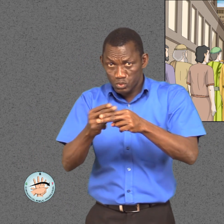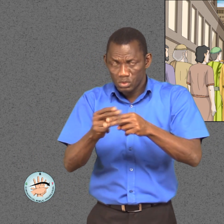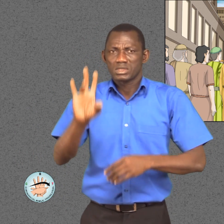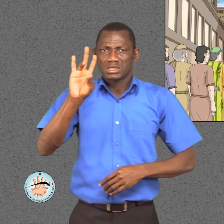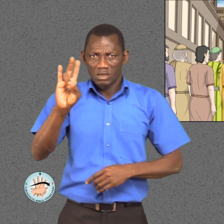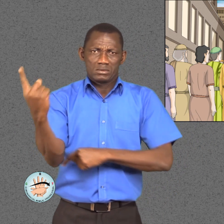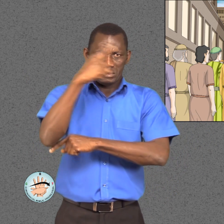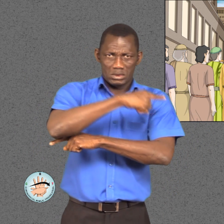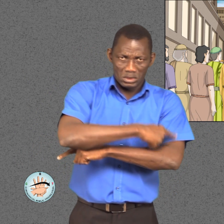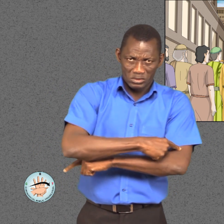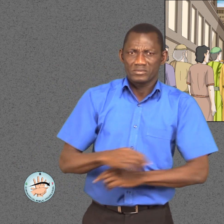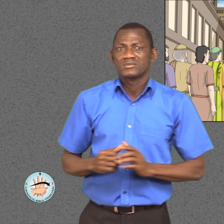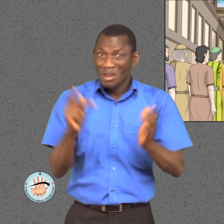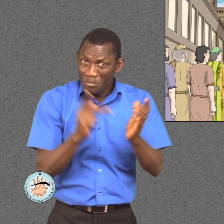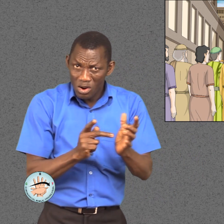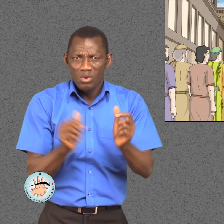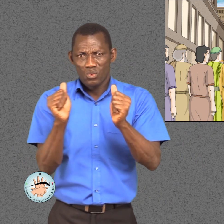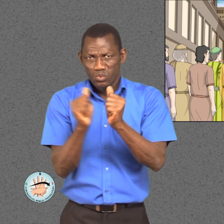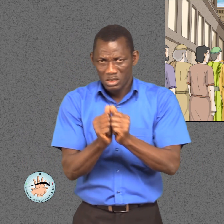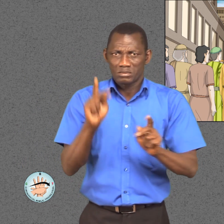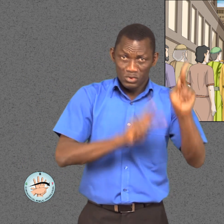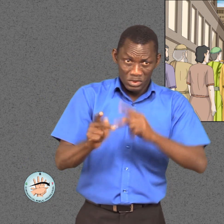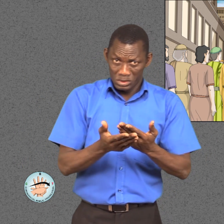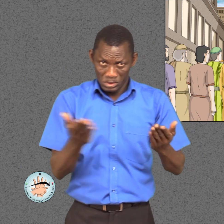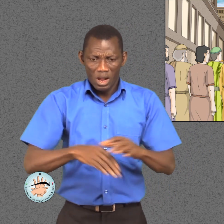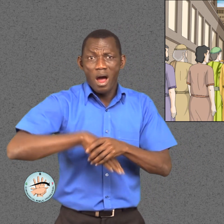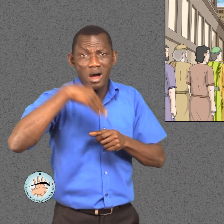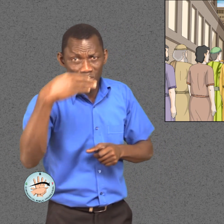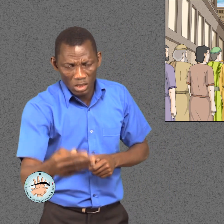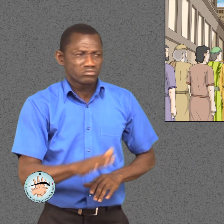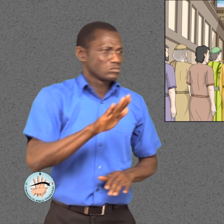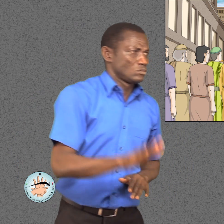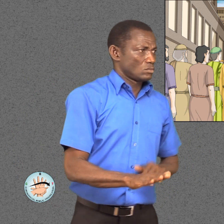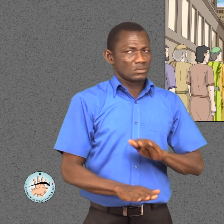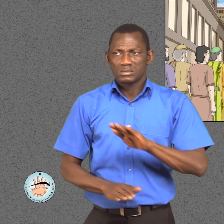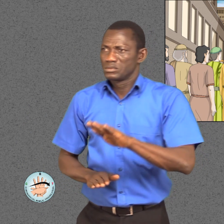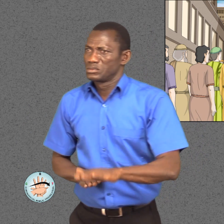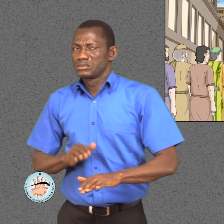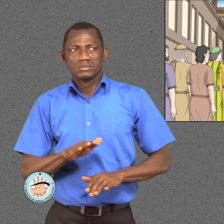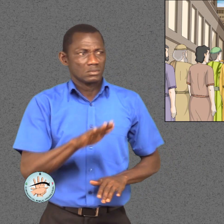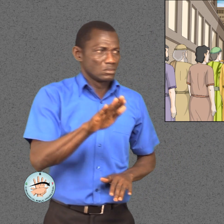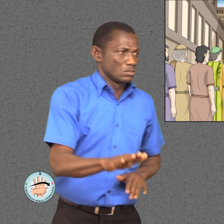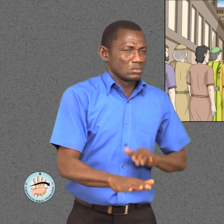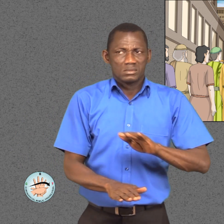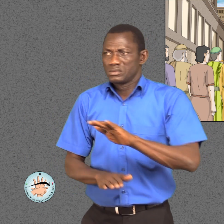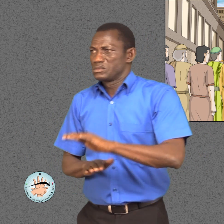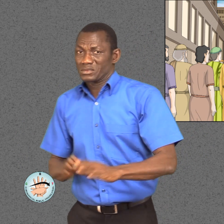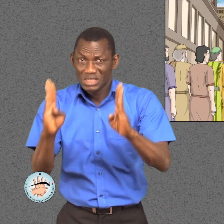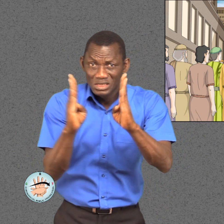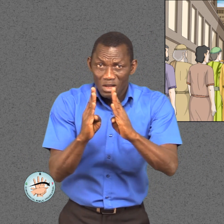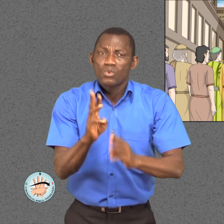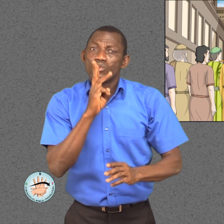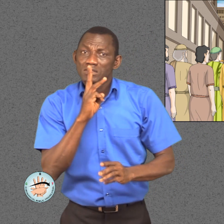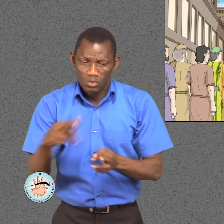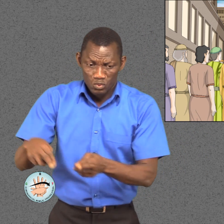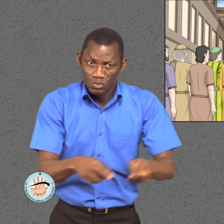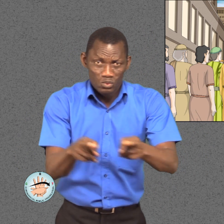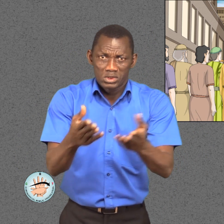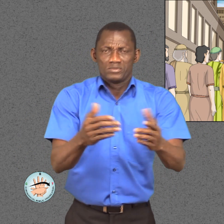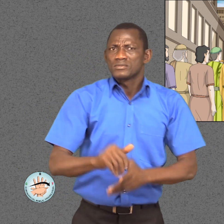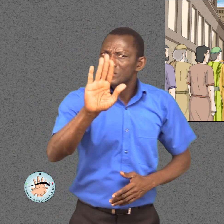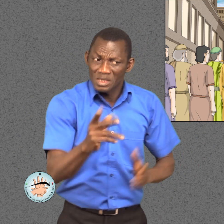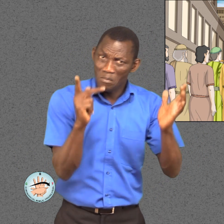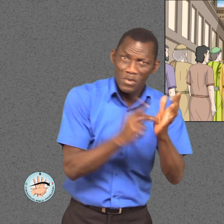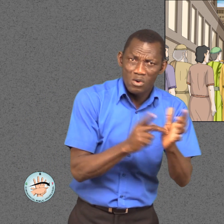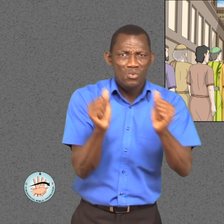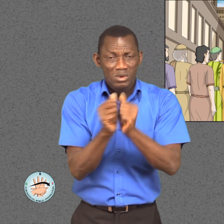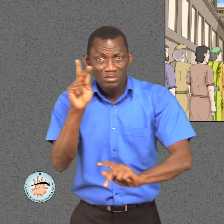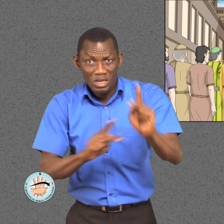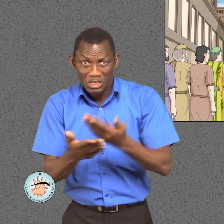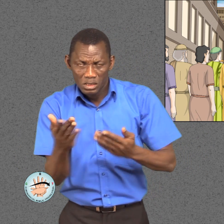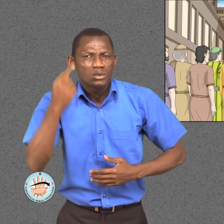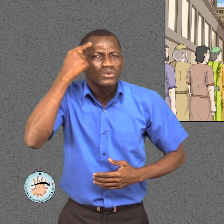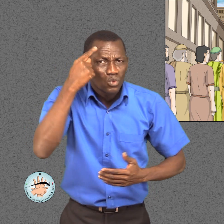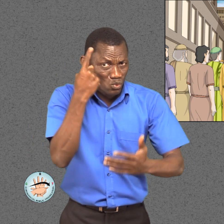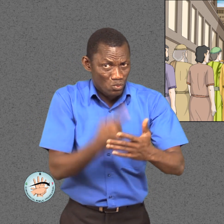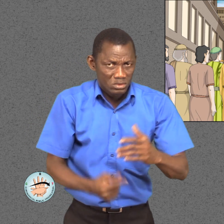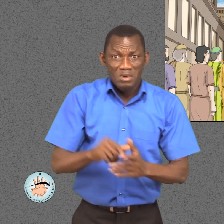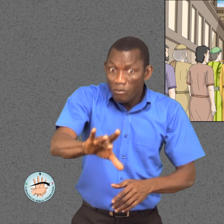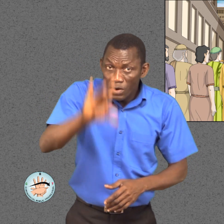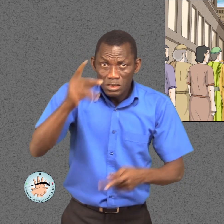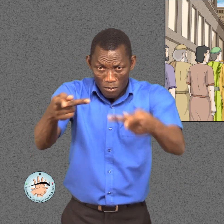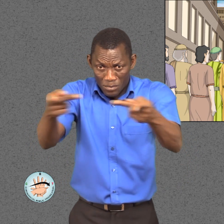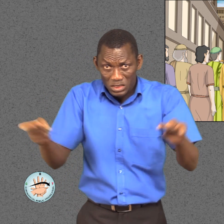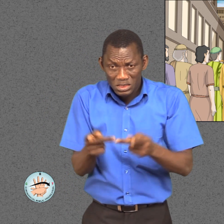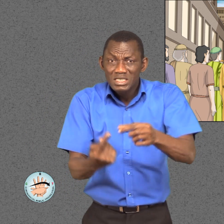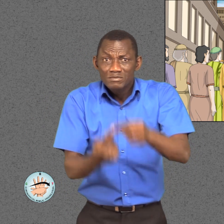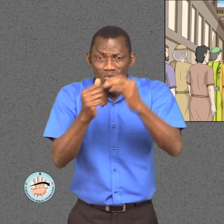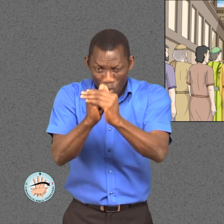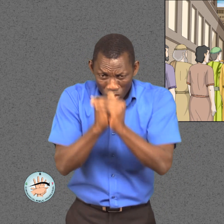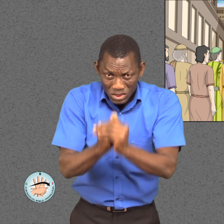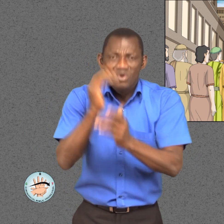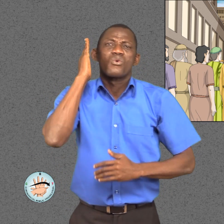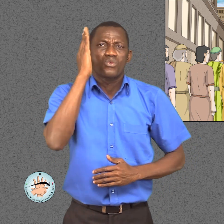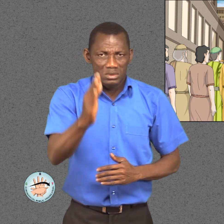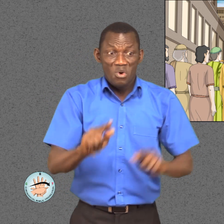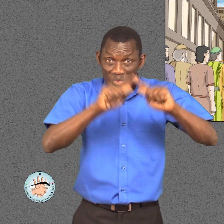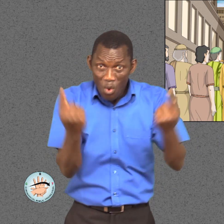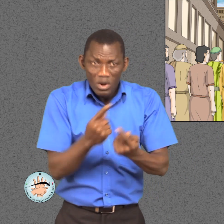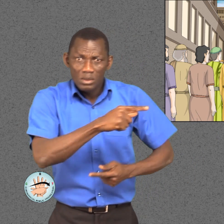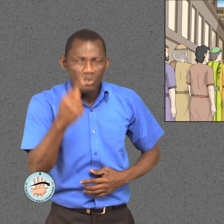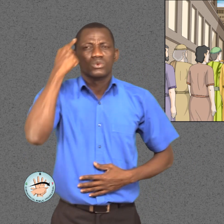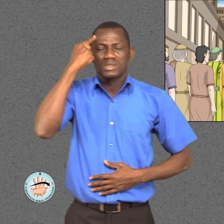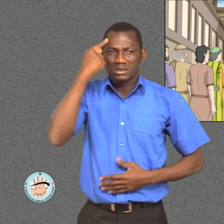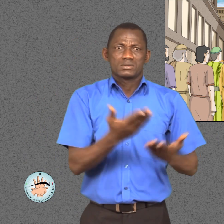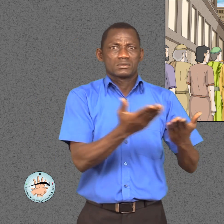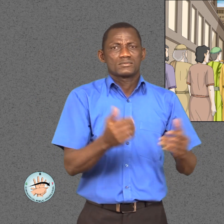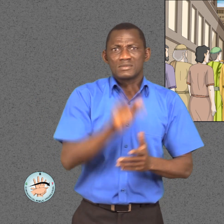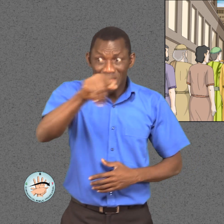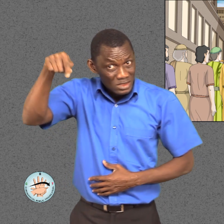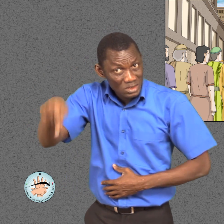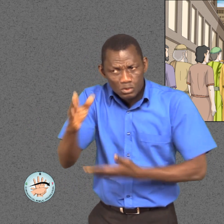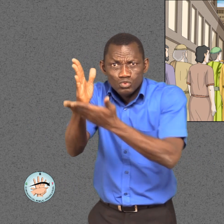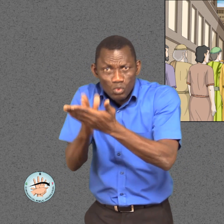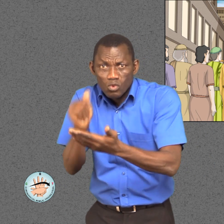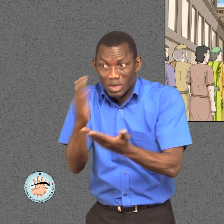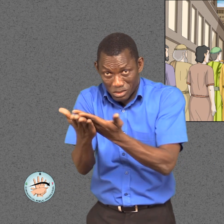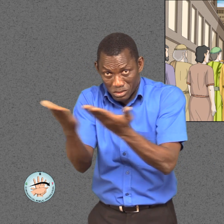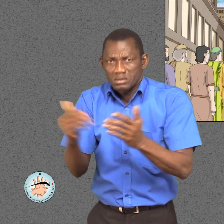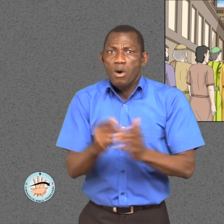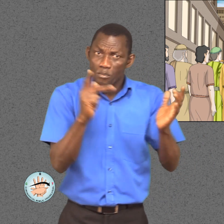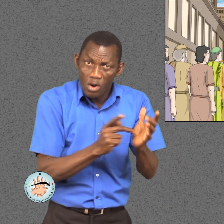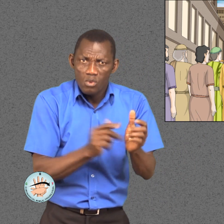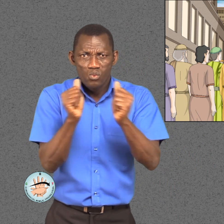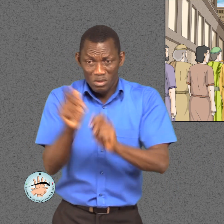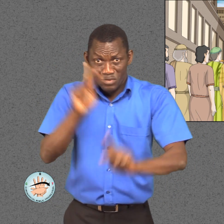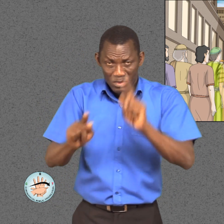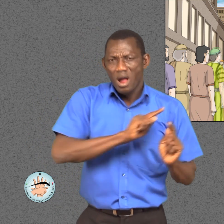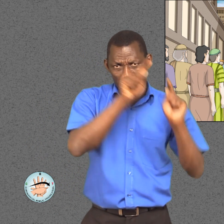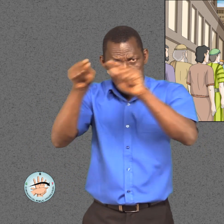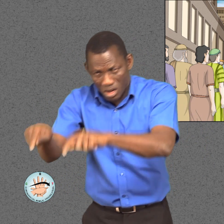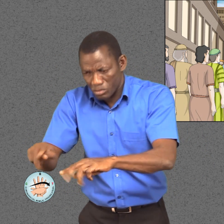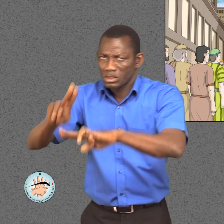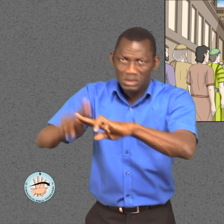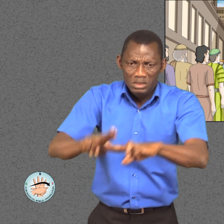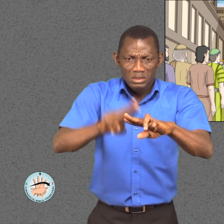On the Sabbath we went outside the city gate along the river, where it was customary to find a place of prayer.